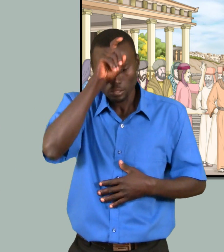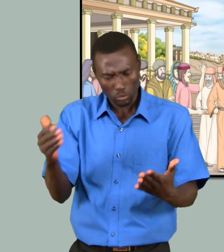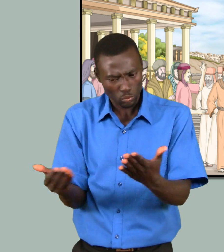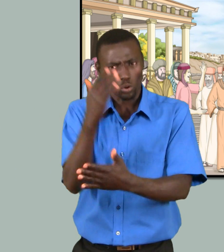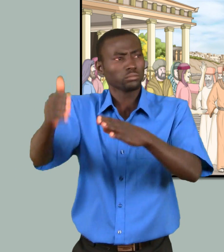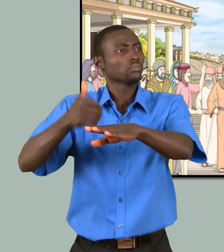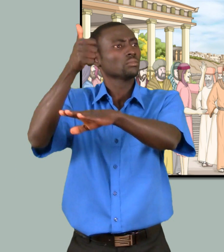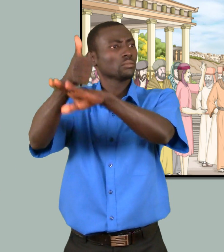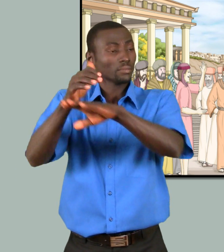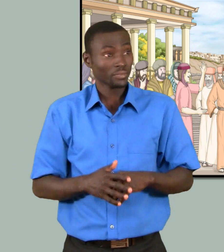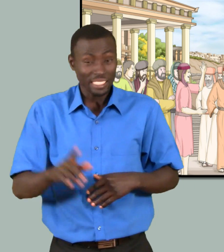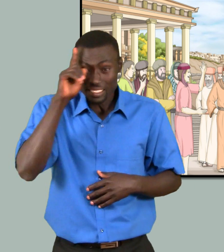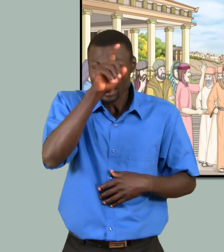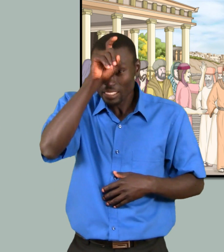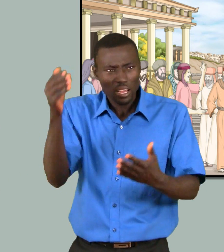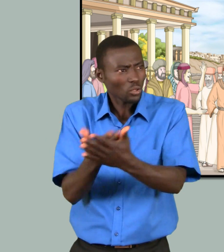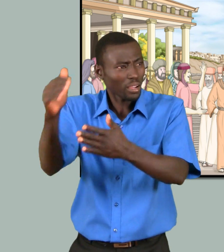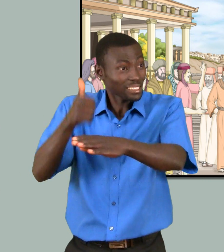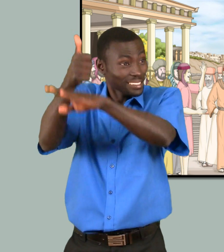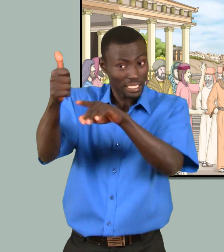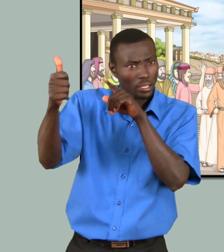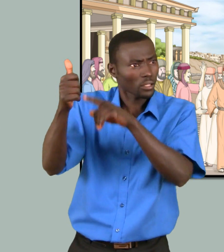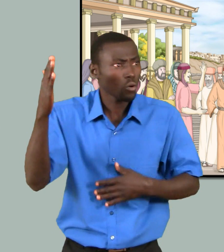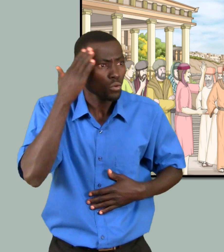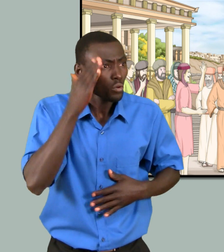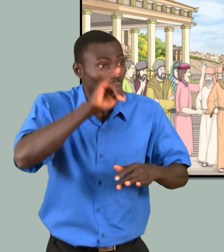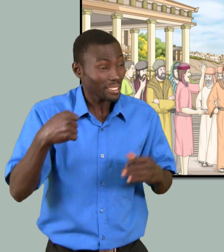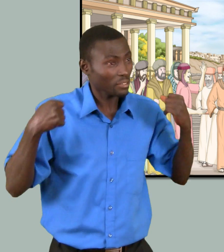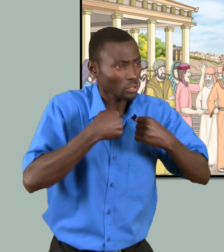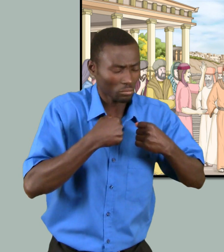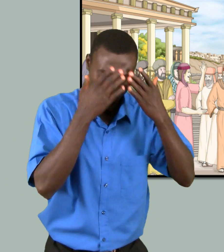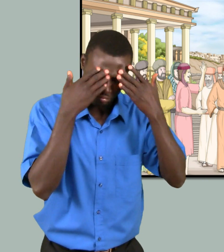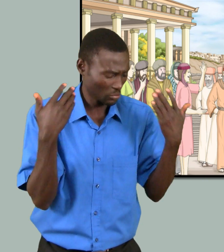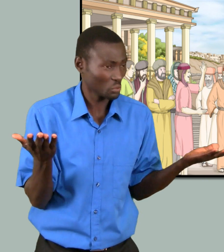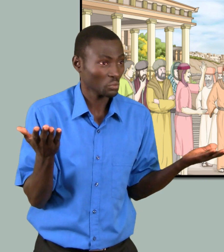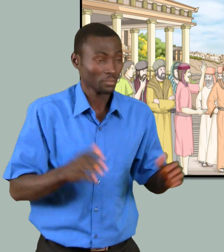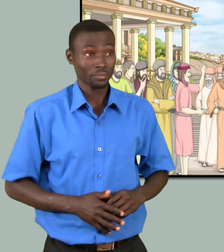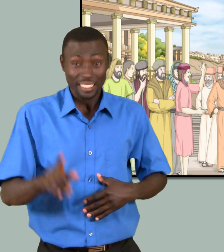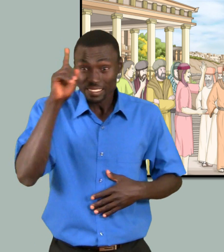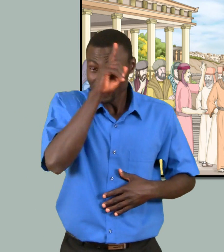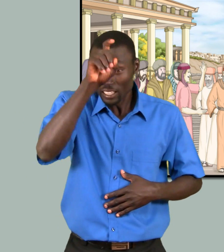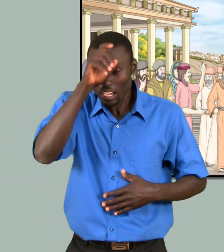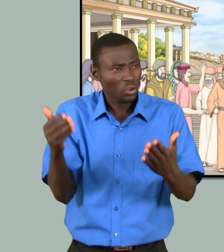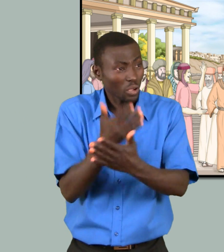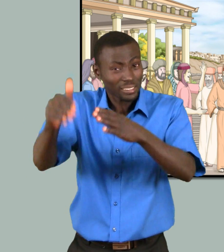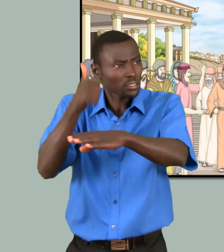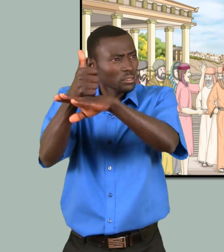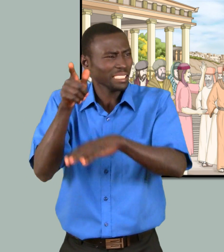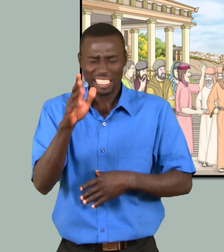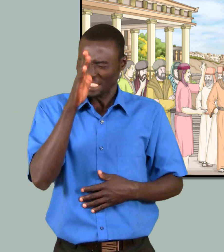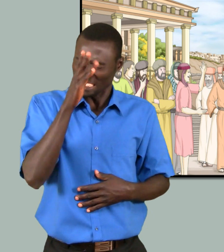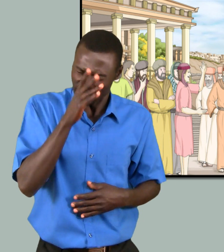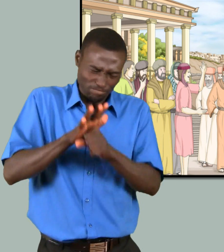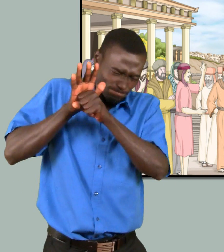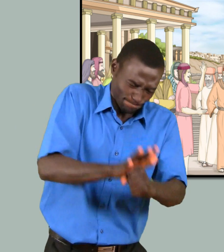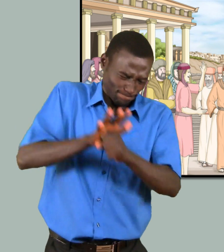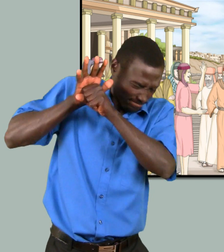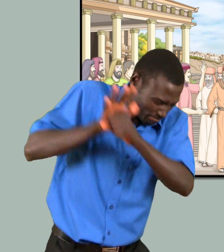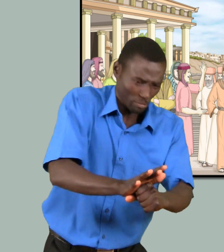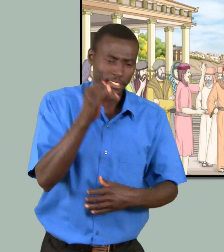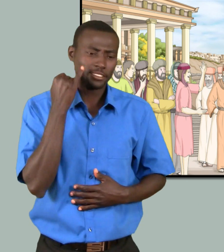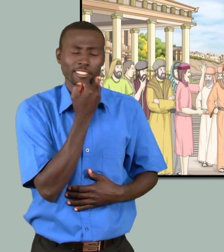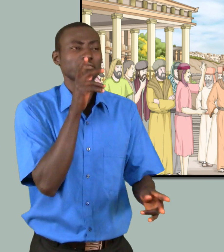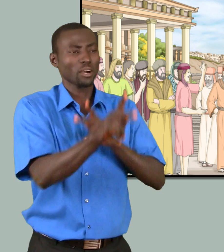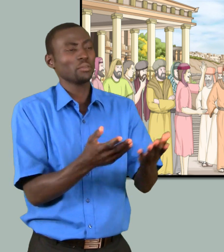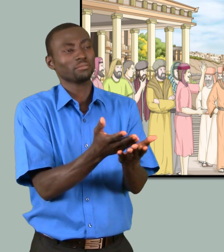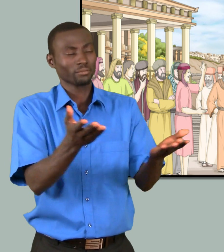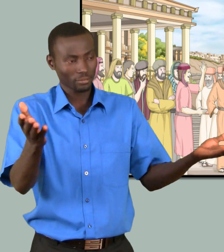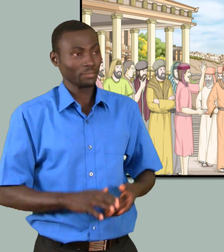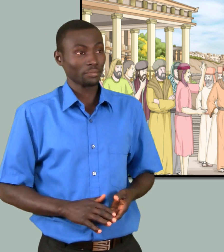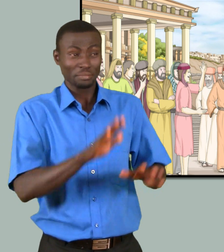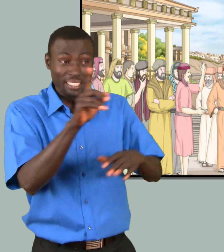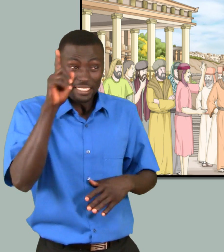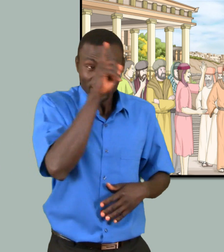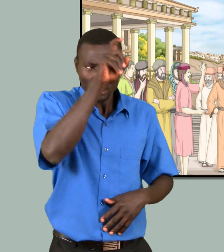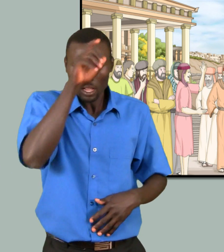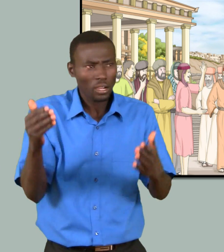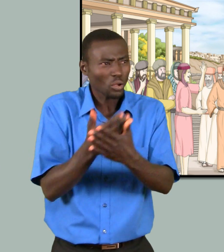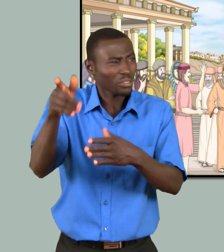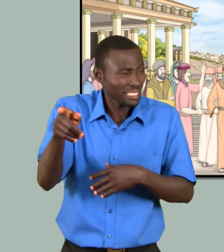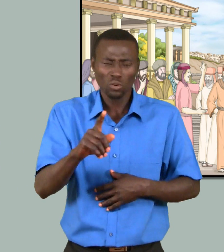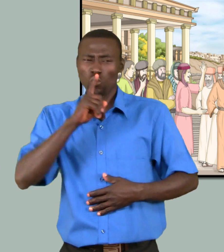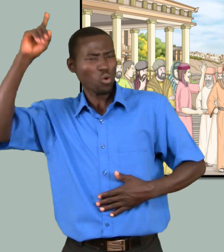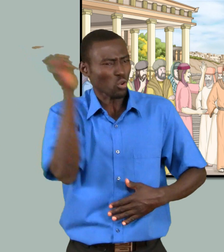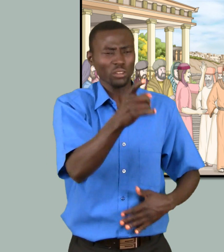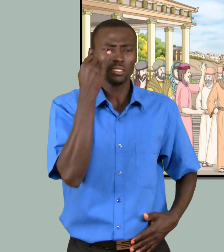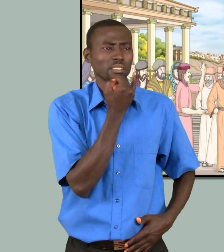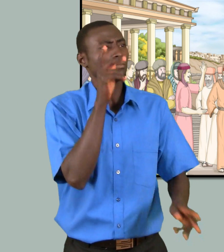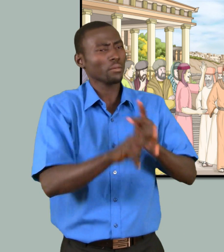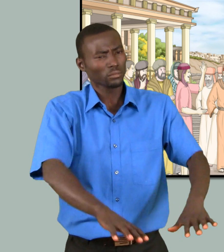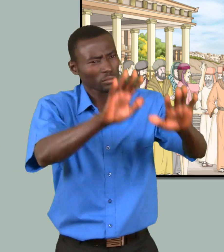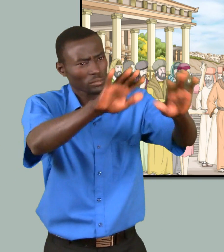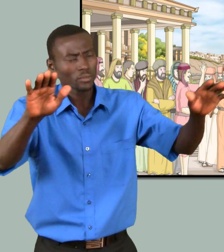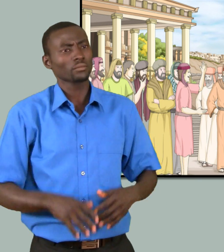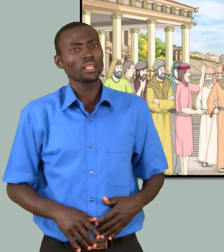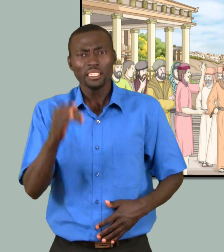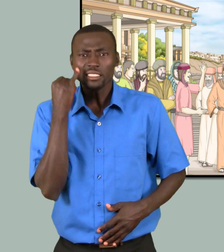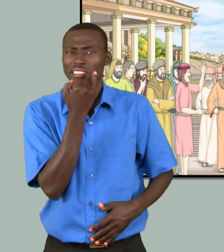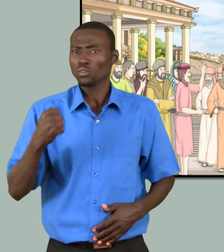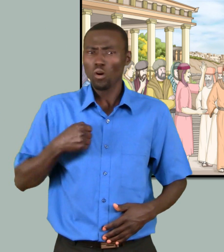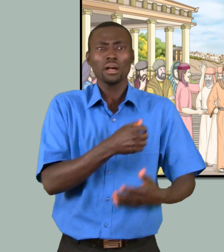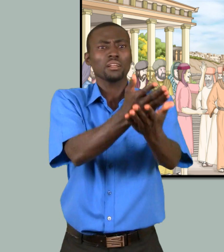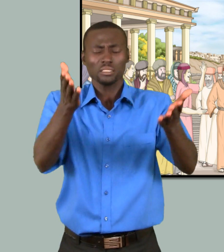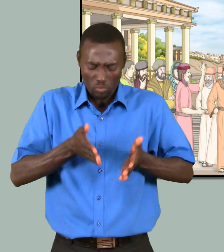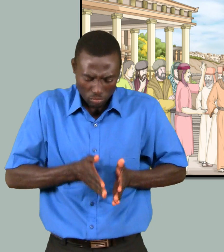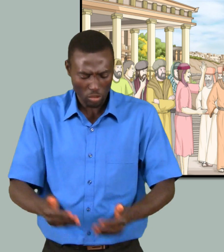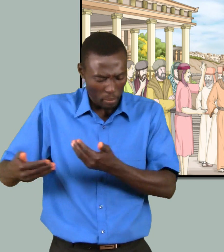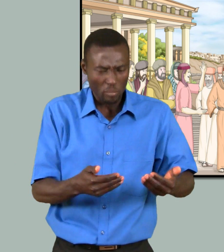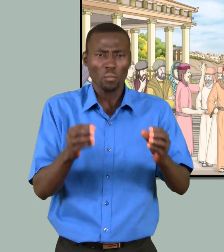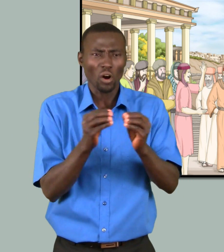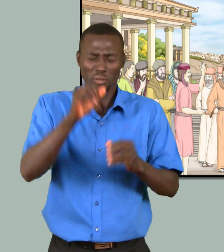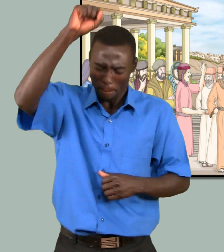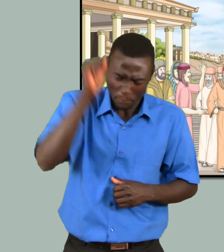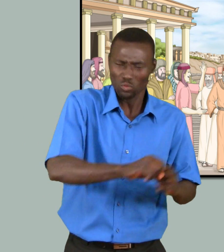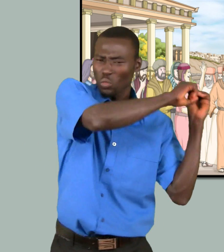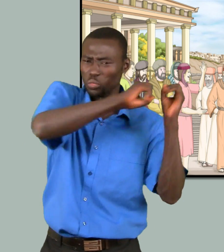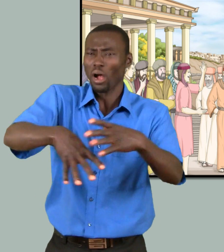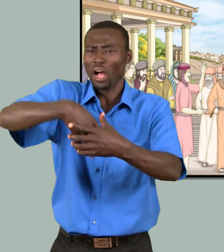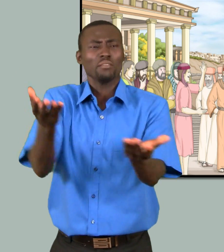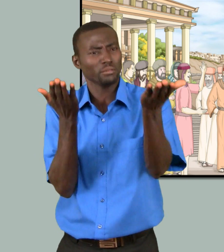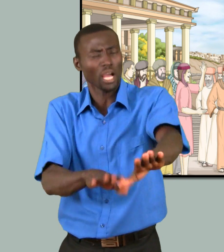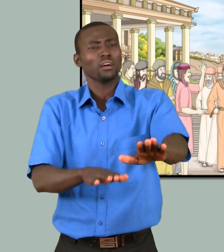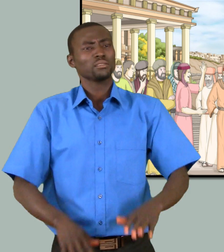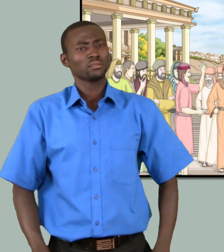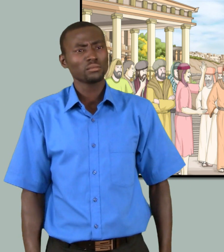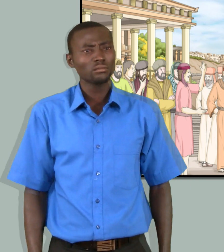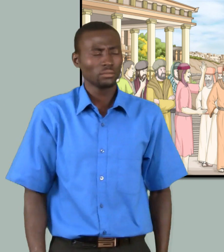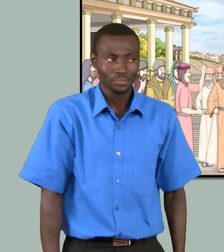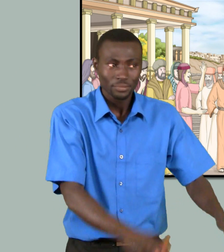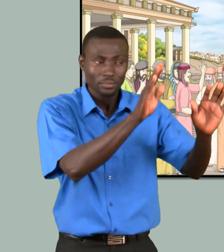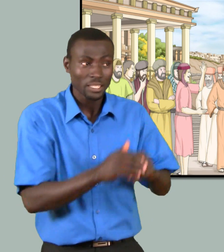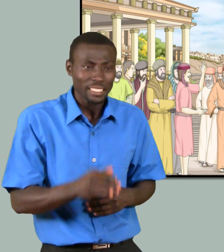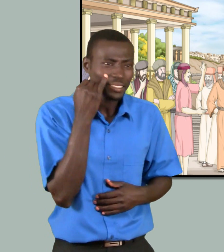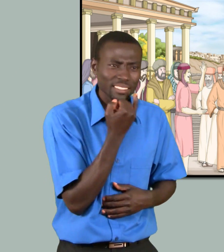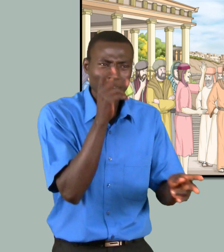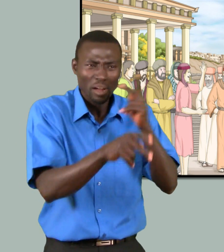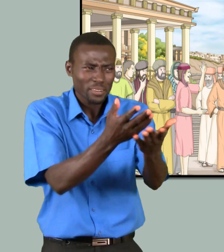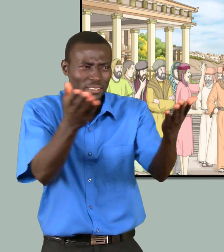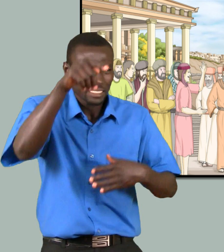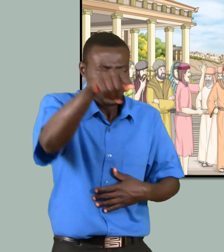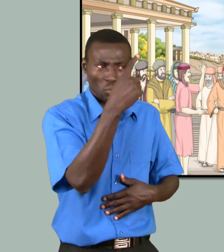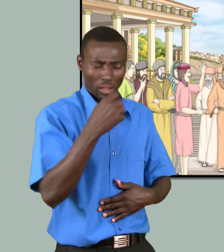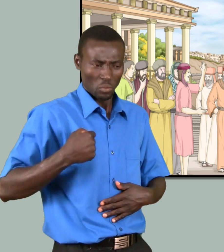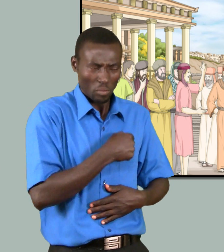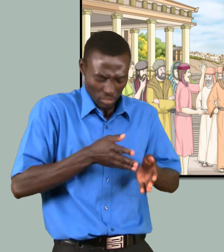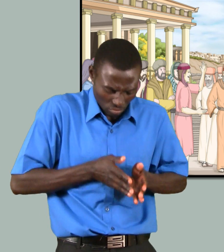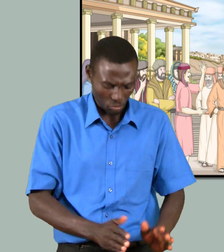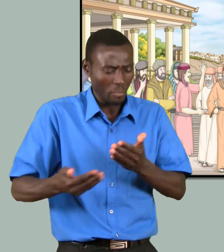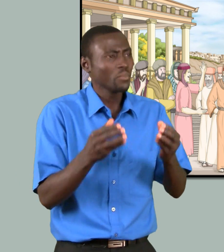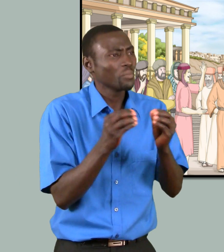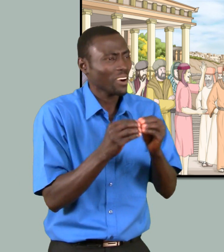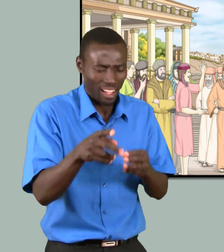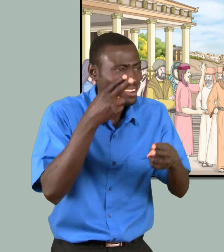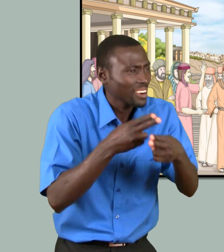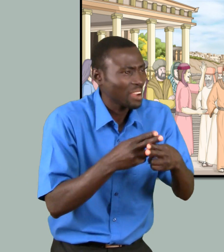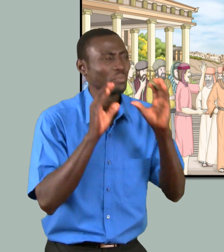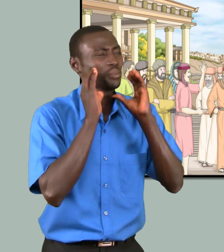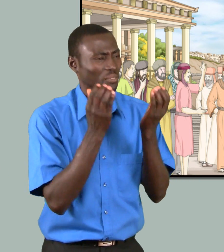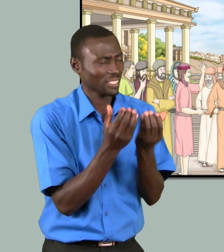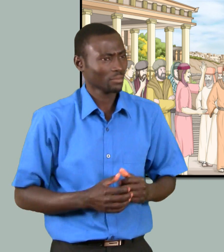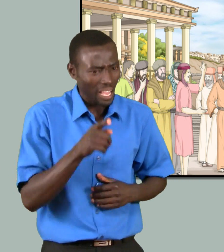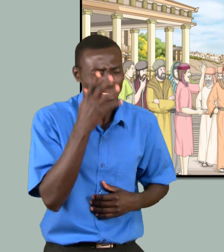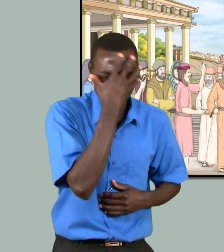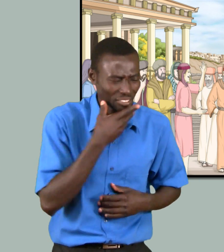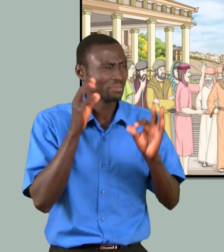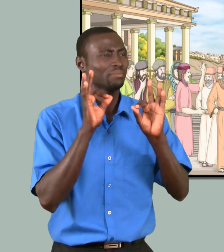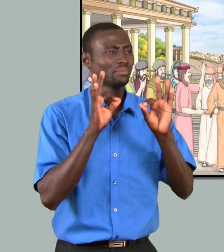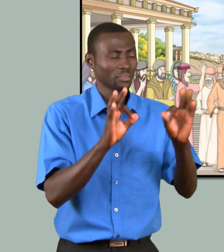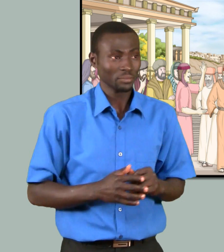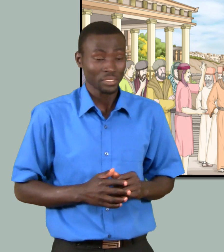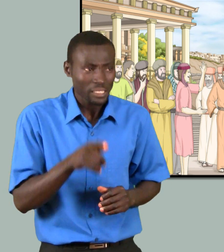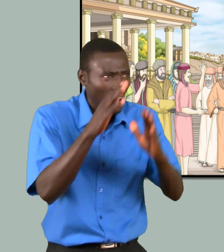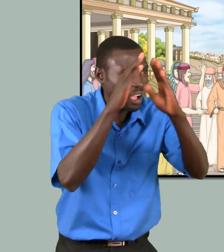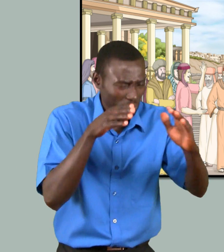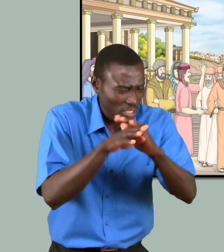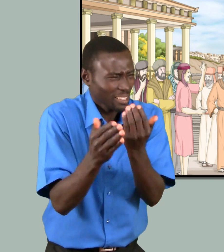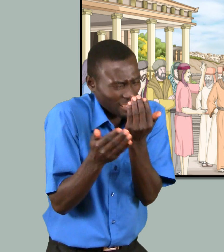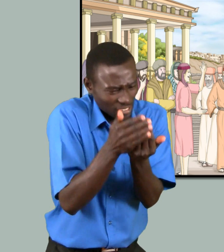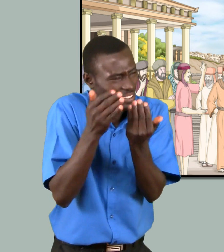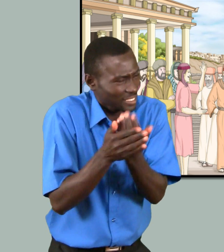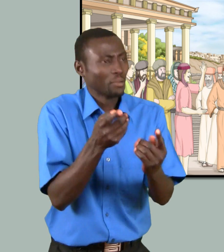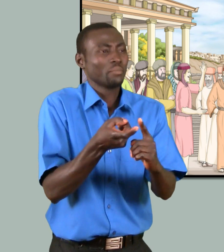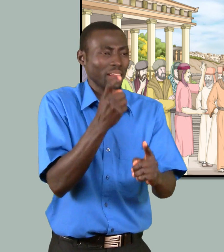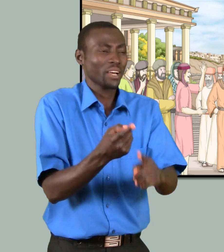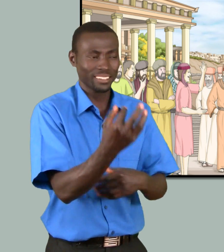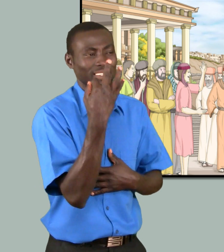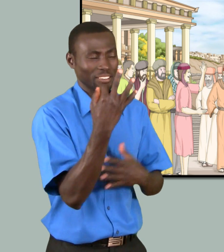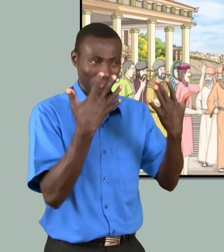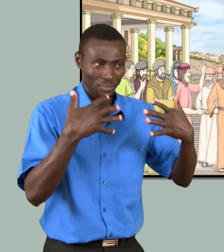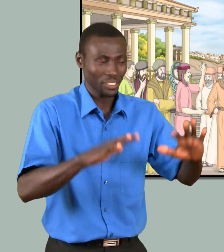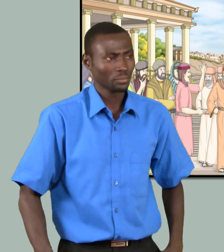He exploited our people and oppressed our fathers, forcing them to abandon their infants so they would die. At that time Moses was born, and he was beautiful in the sight of God.